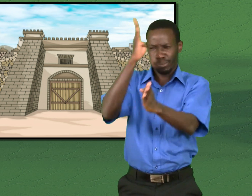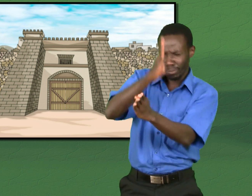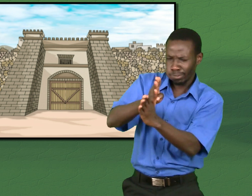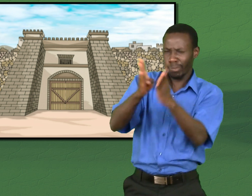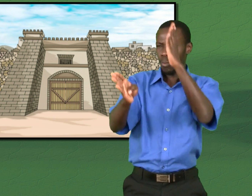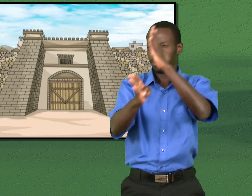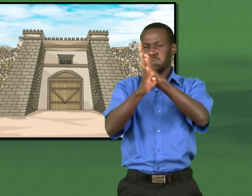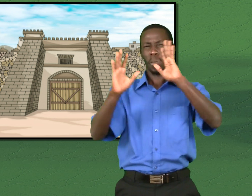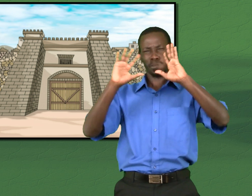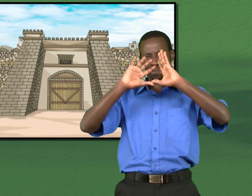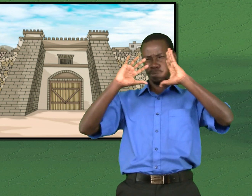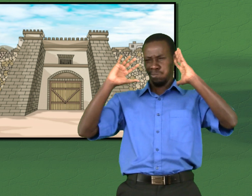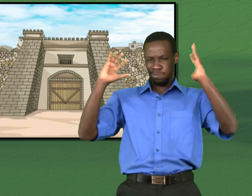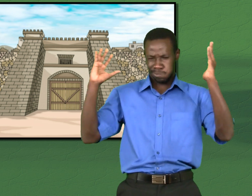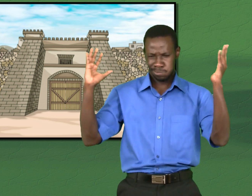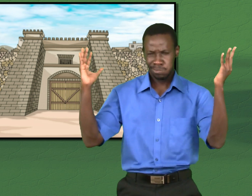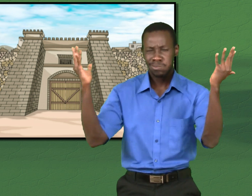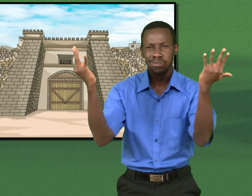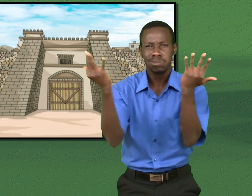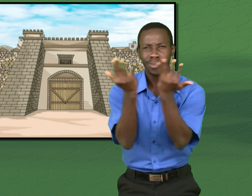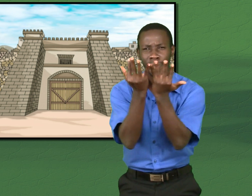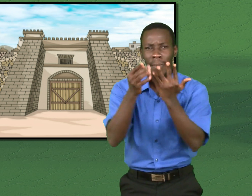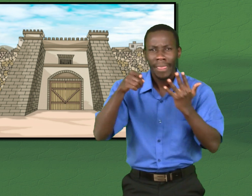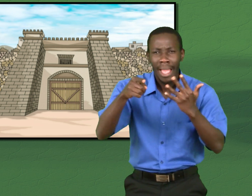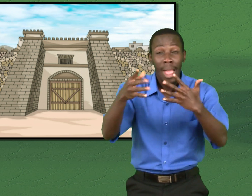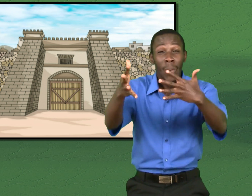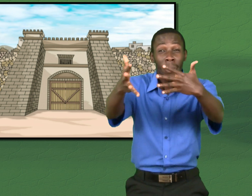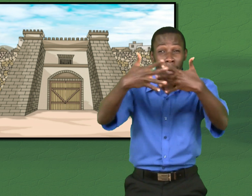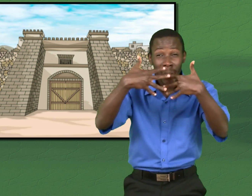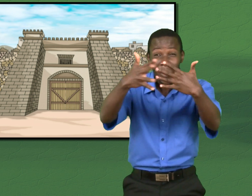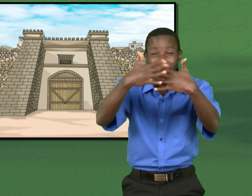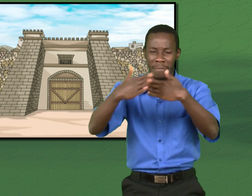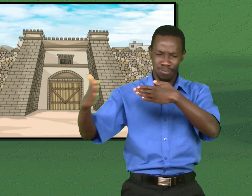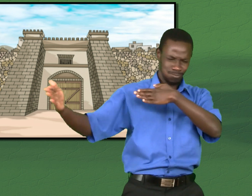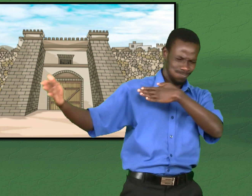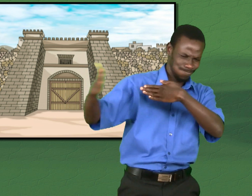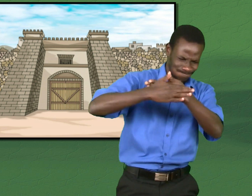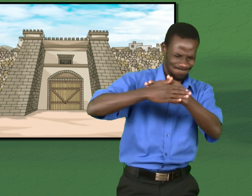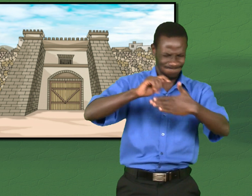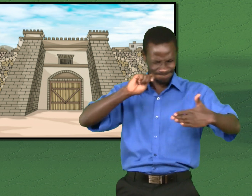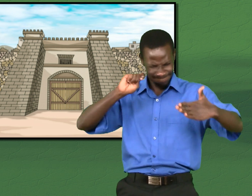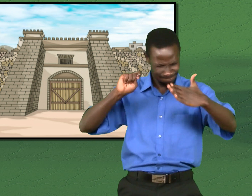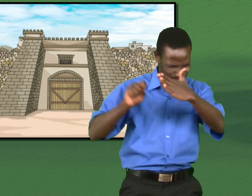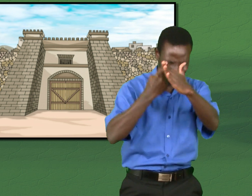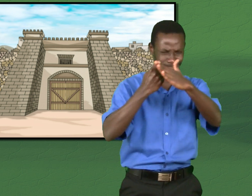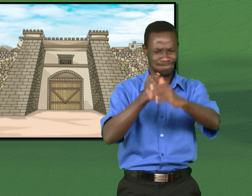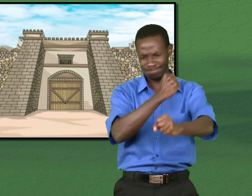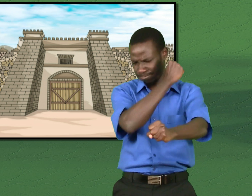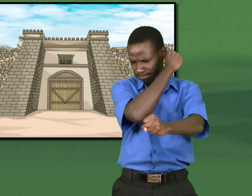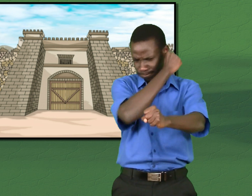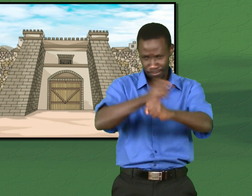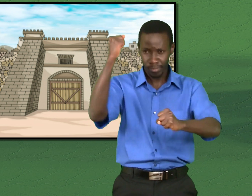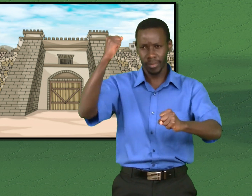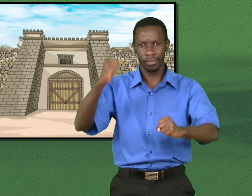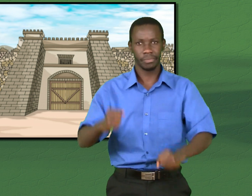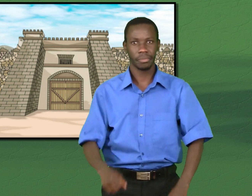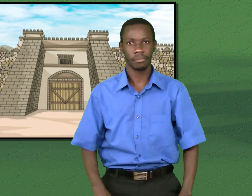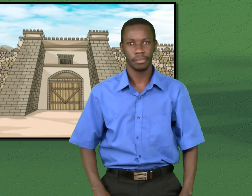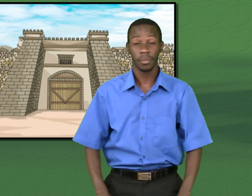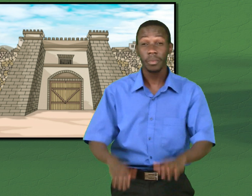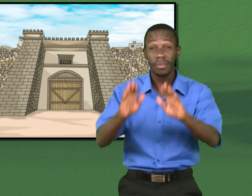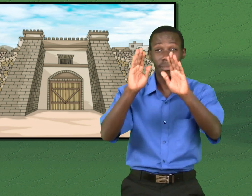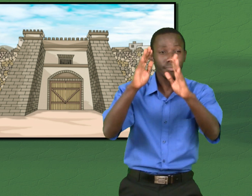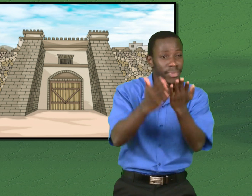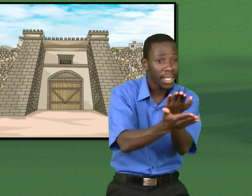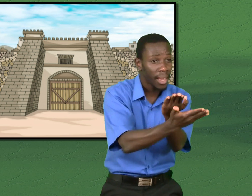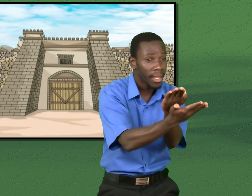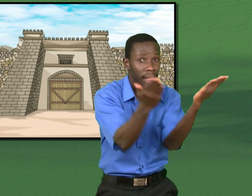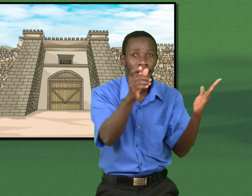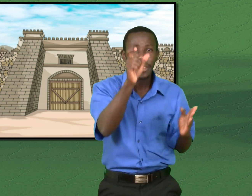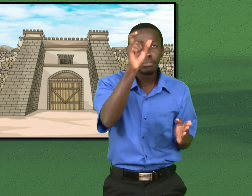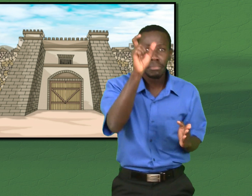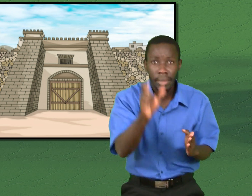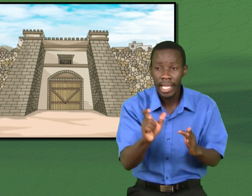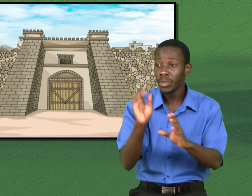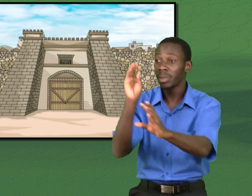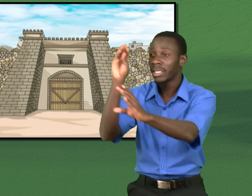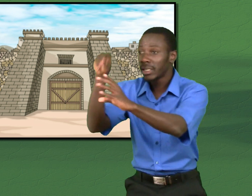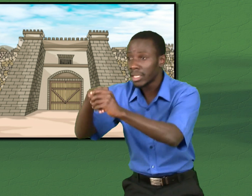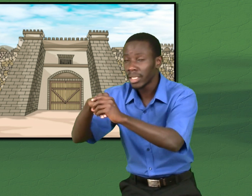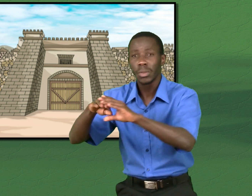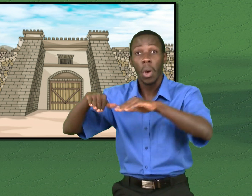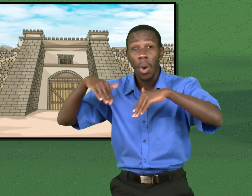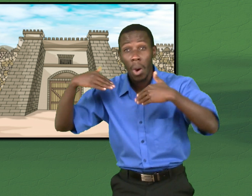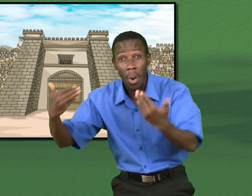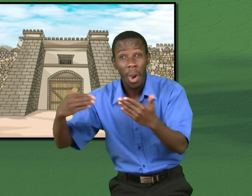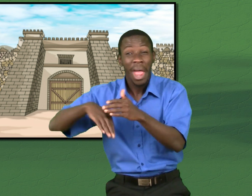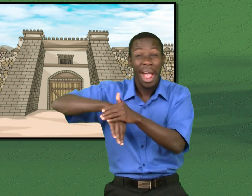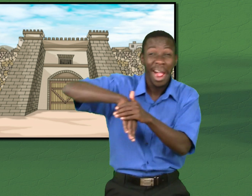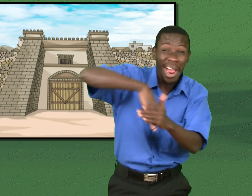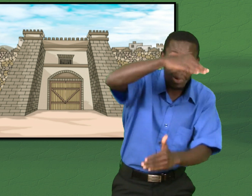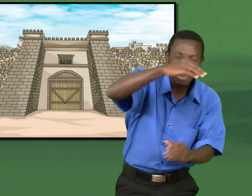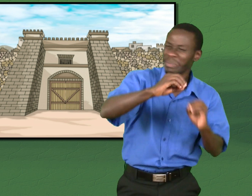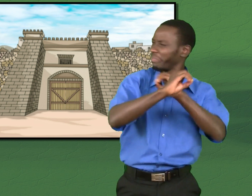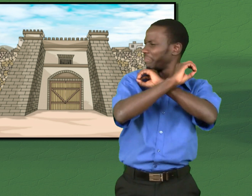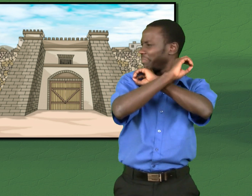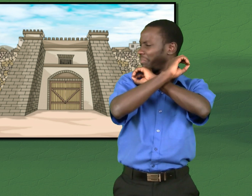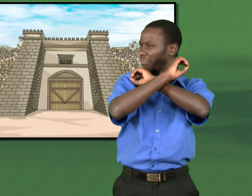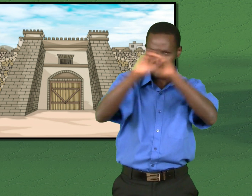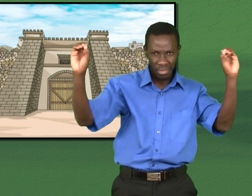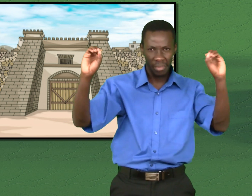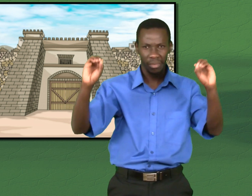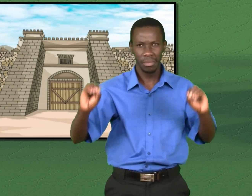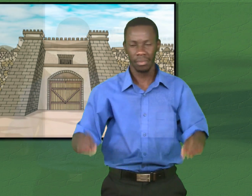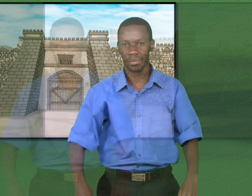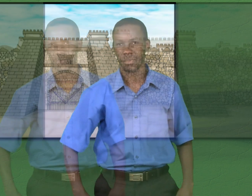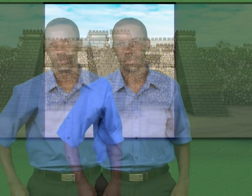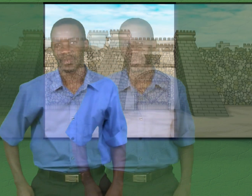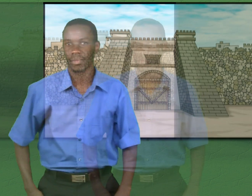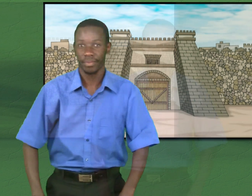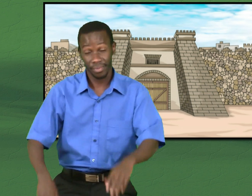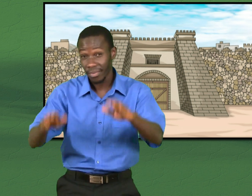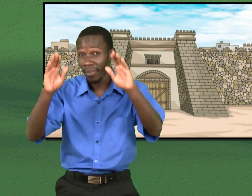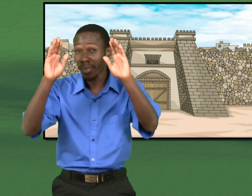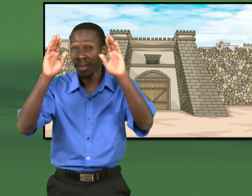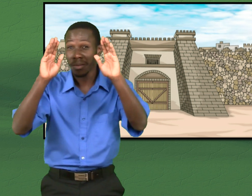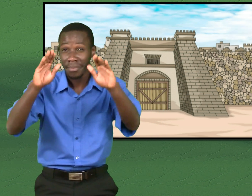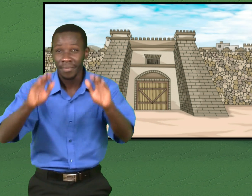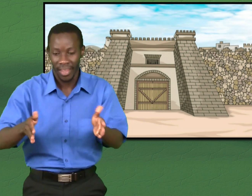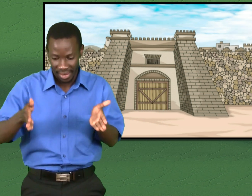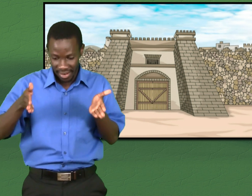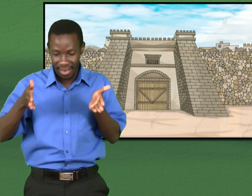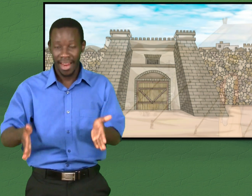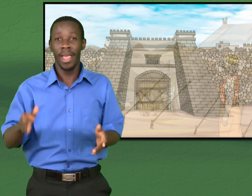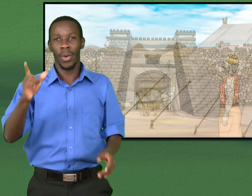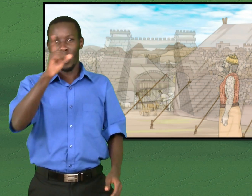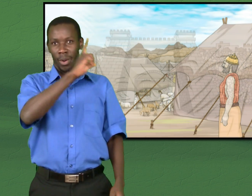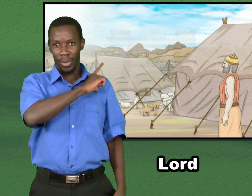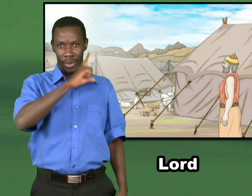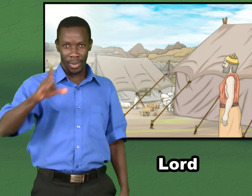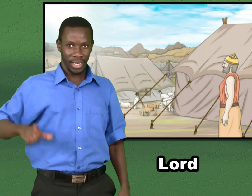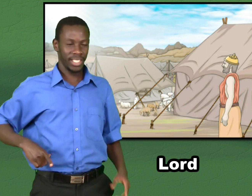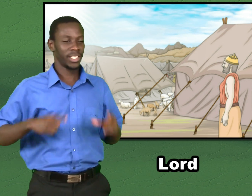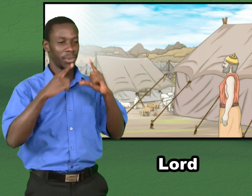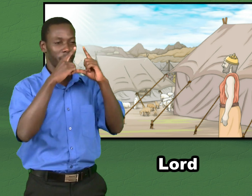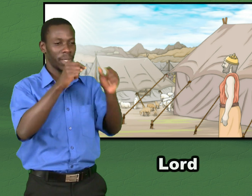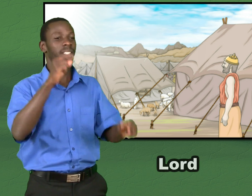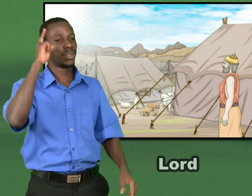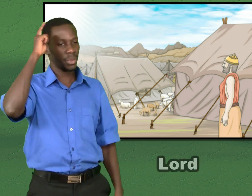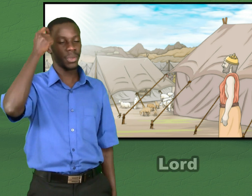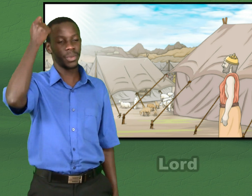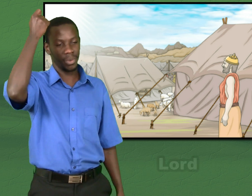No one went out and no one came in.